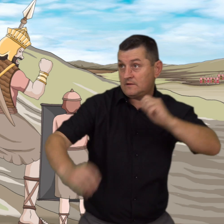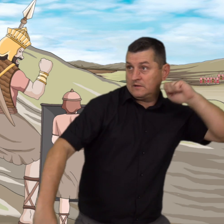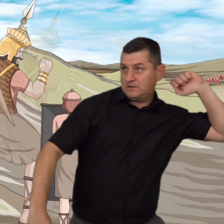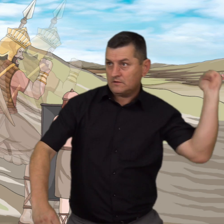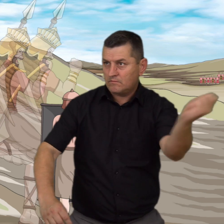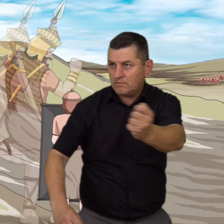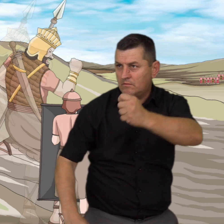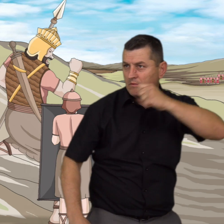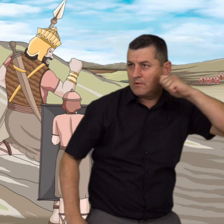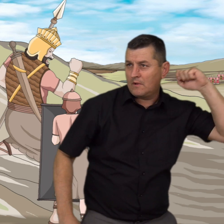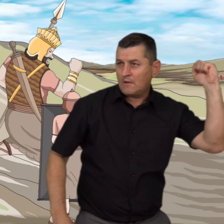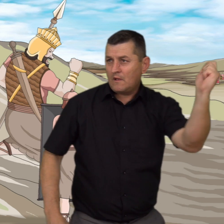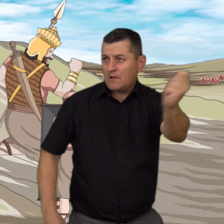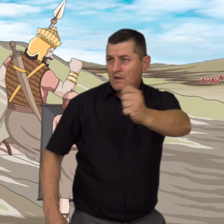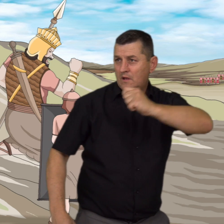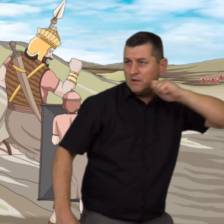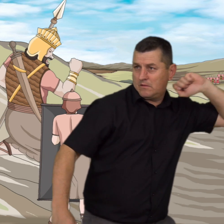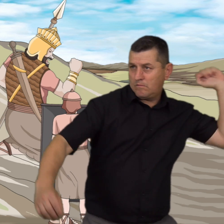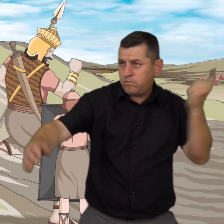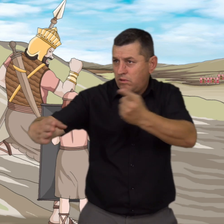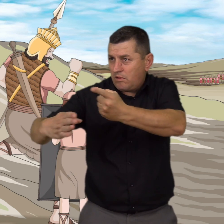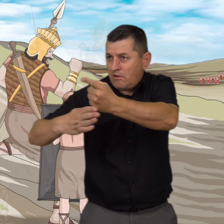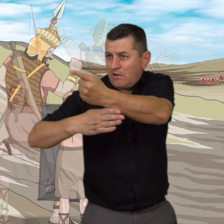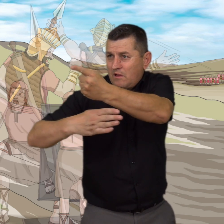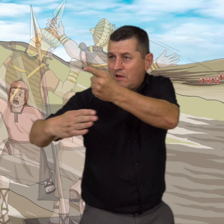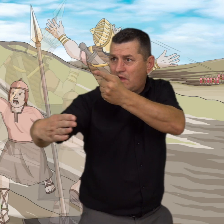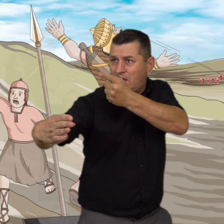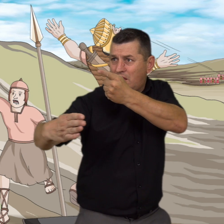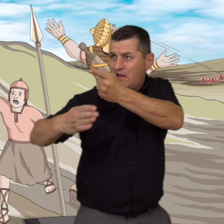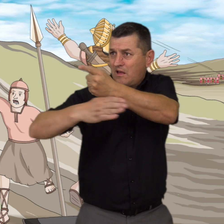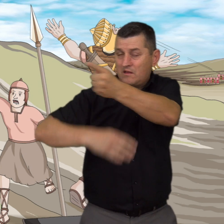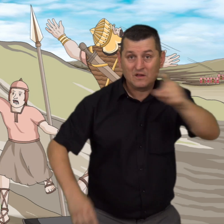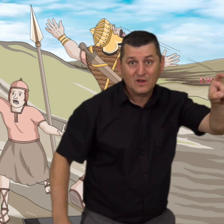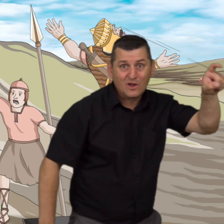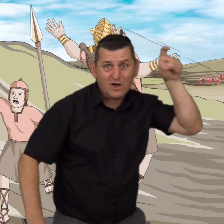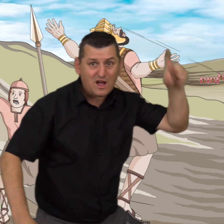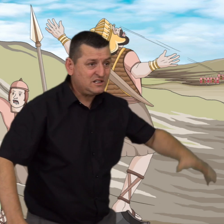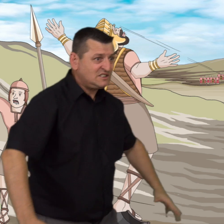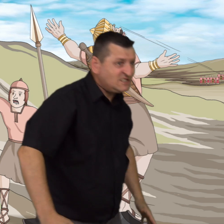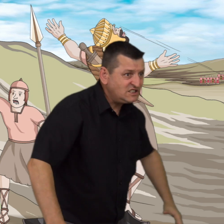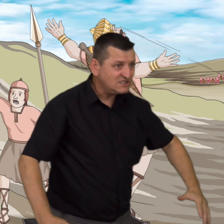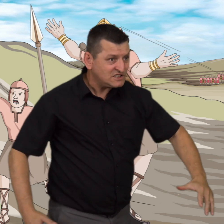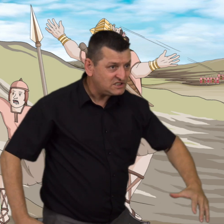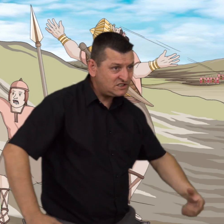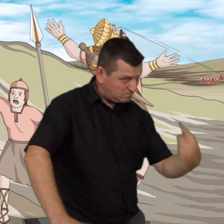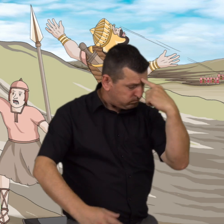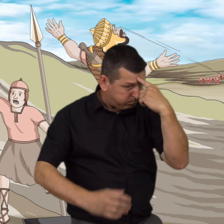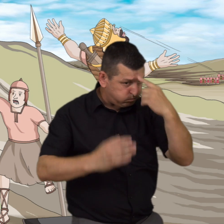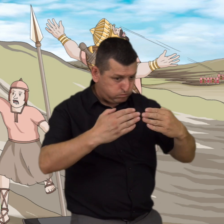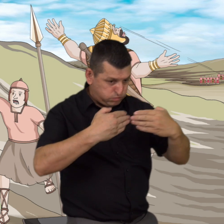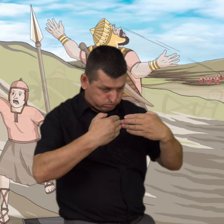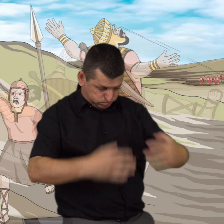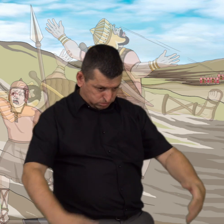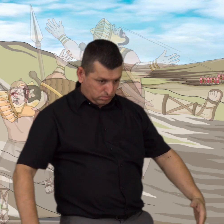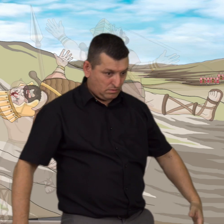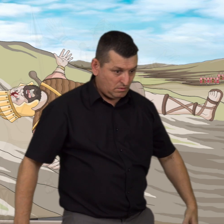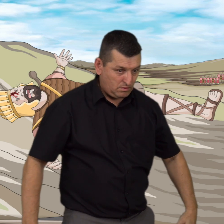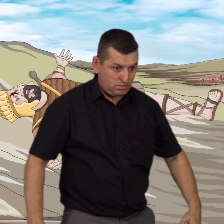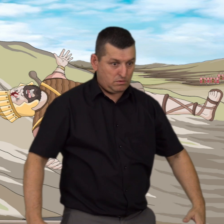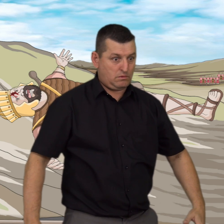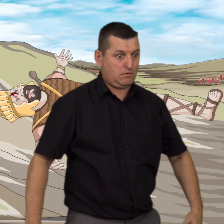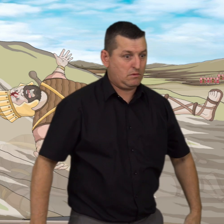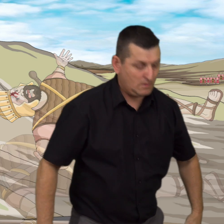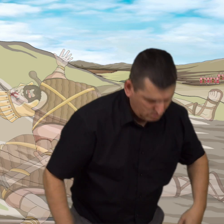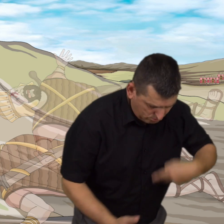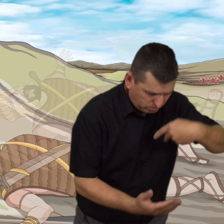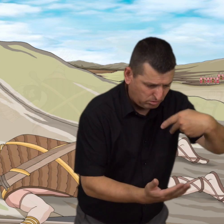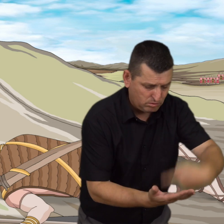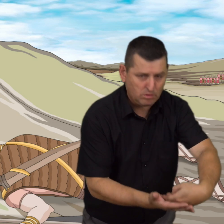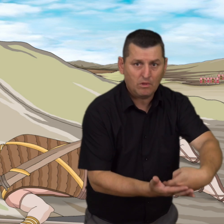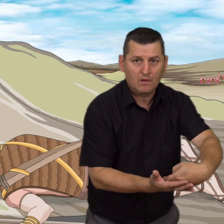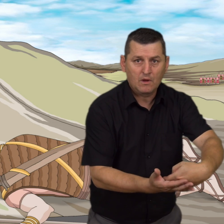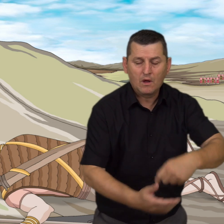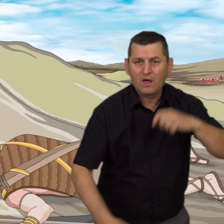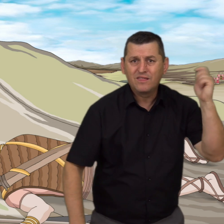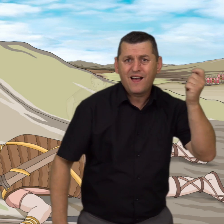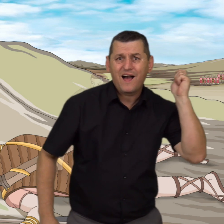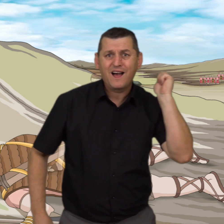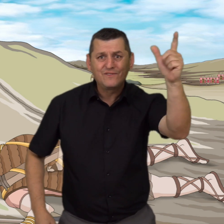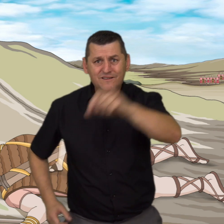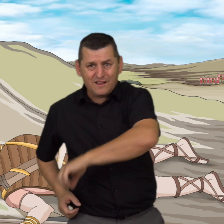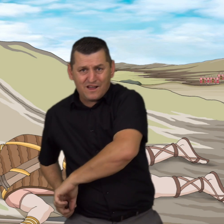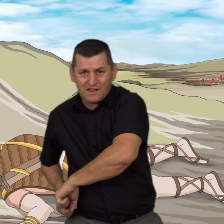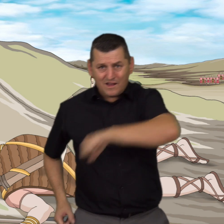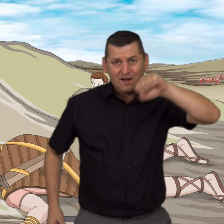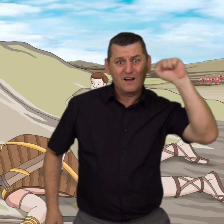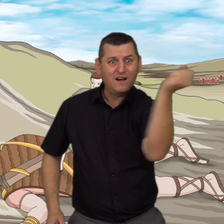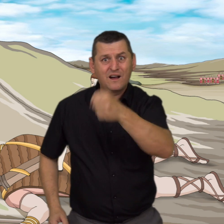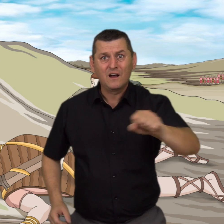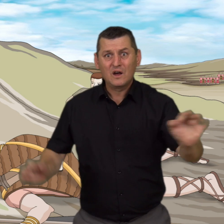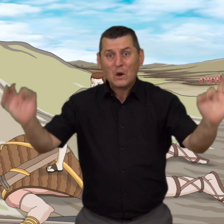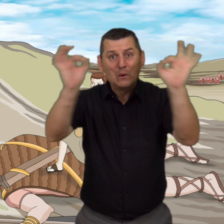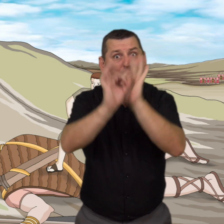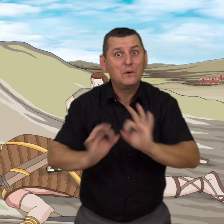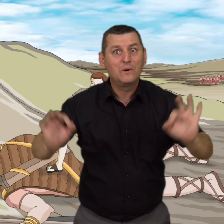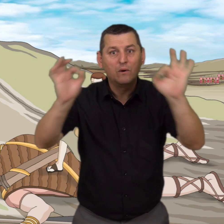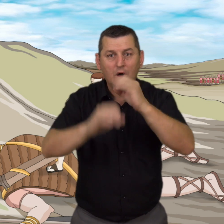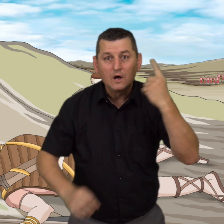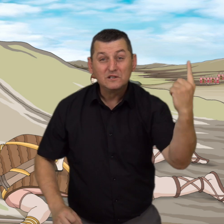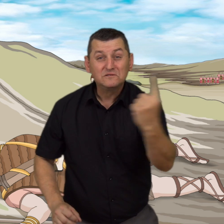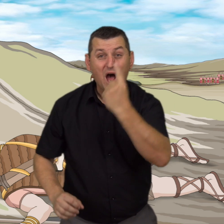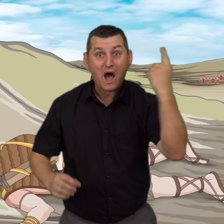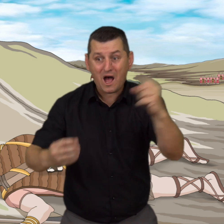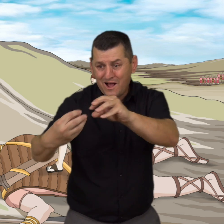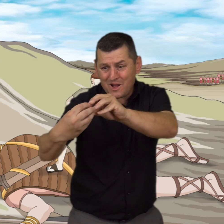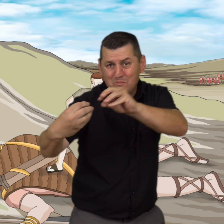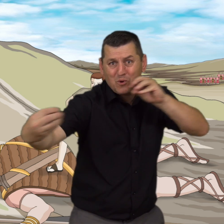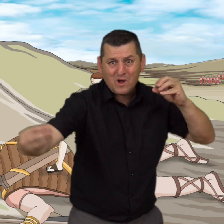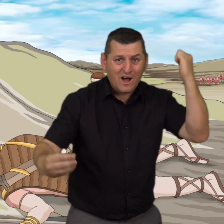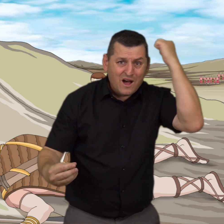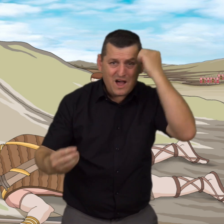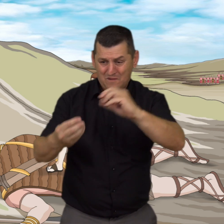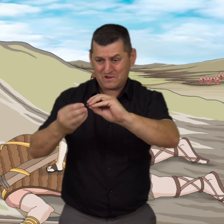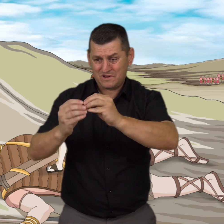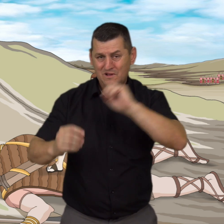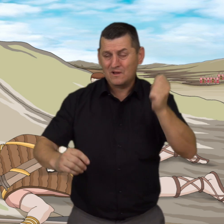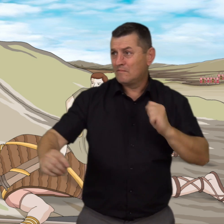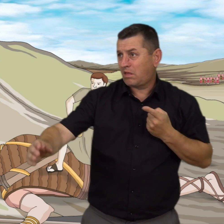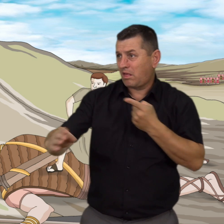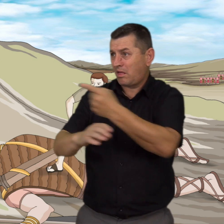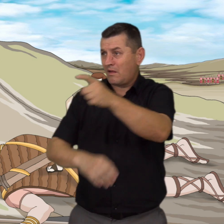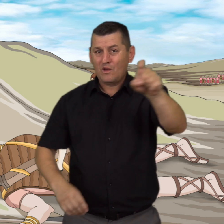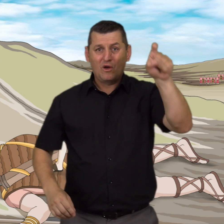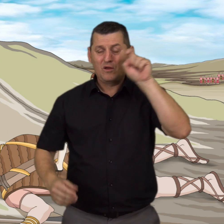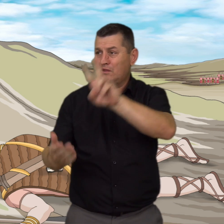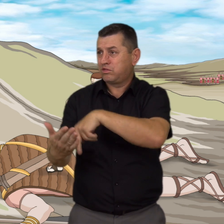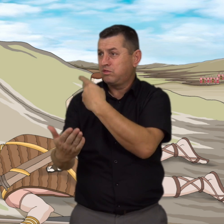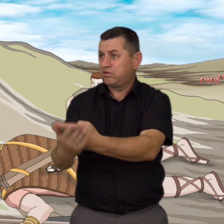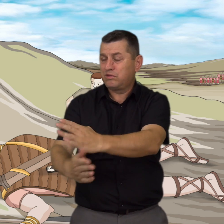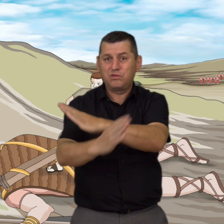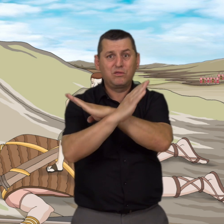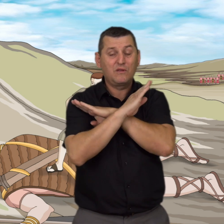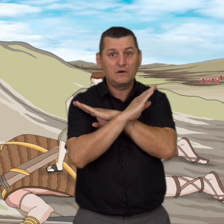Then David reached into his bag, took out a stone, and slung it, striking the Philistine on the forehead. The stone sank into his forehead, and he fell facedown on the ground.